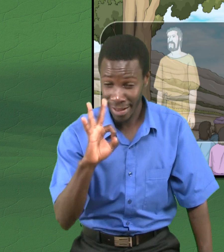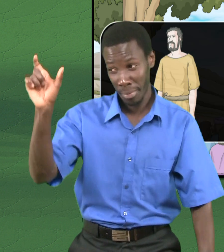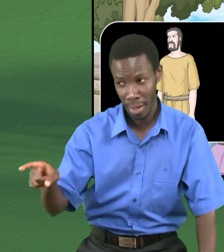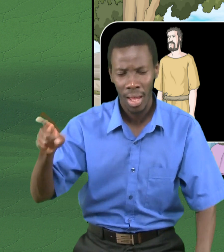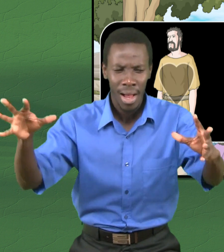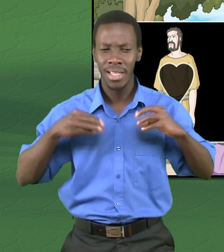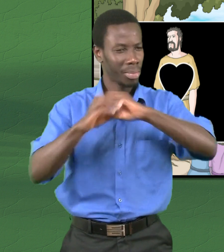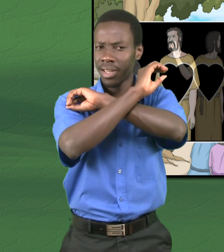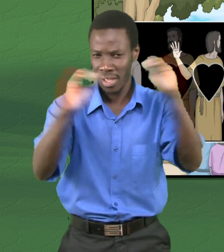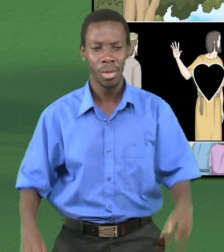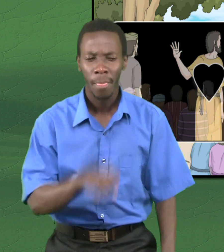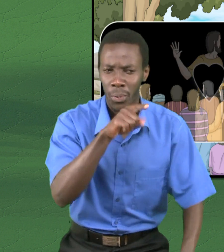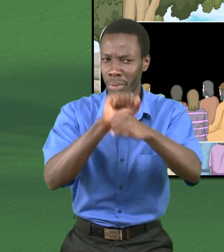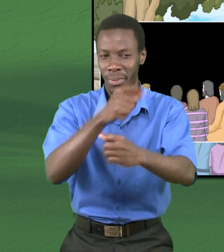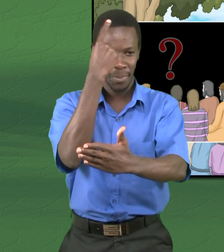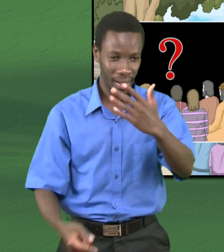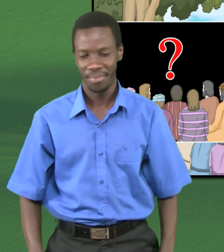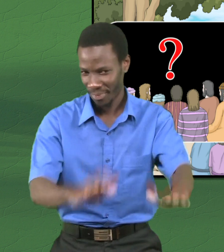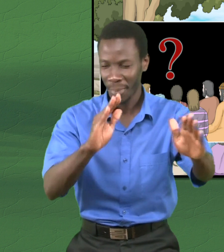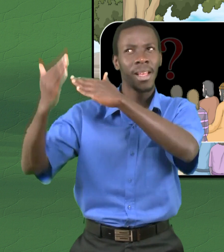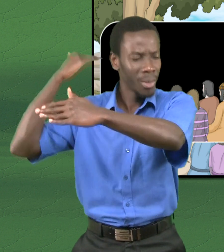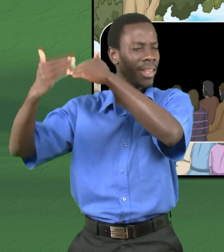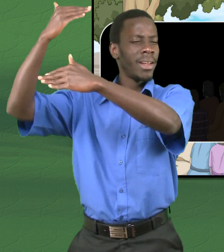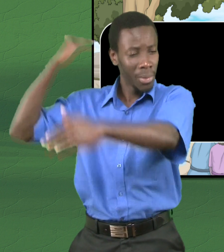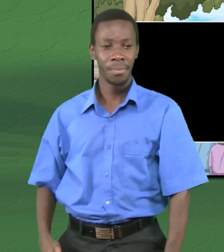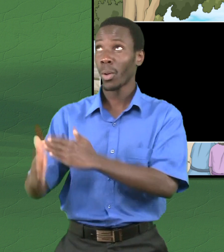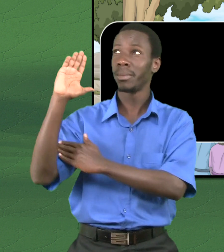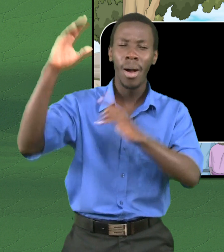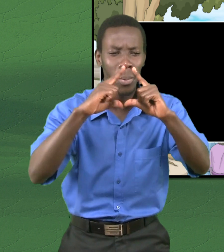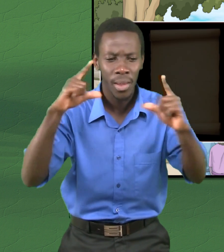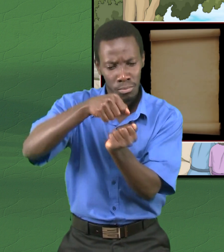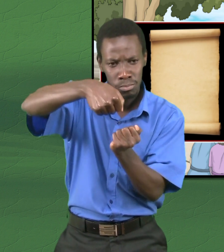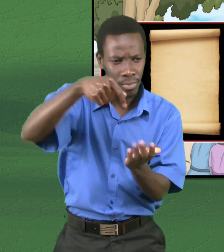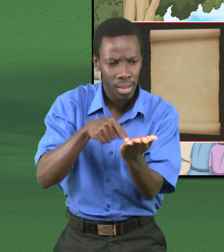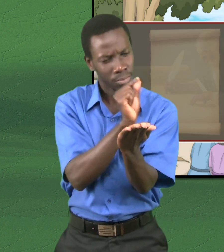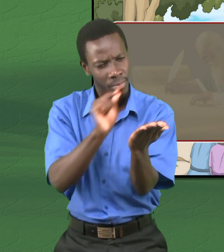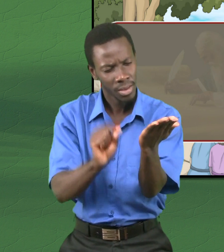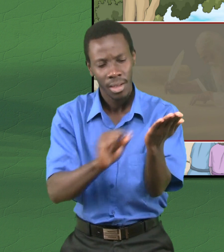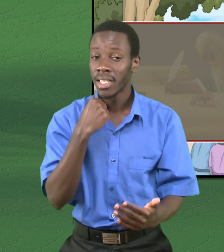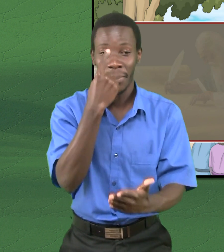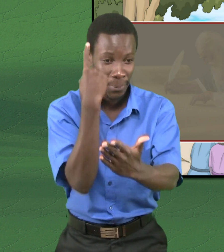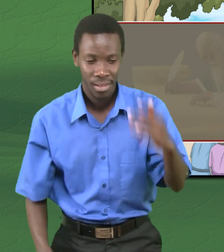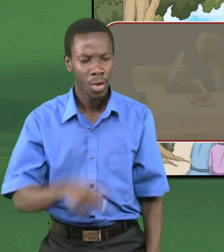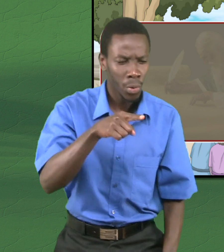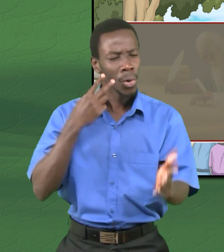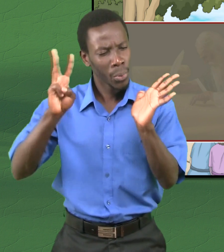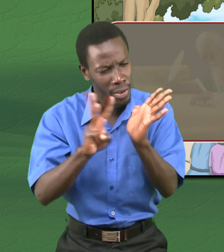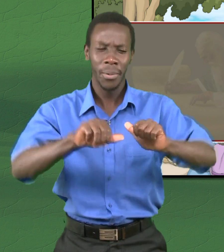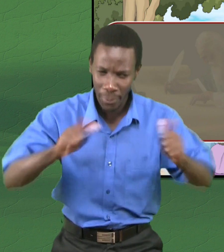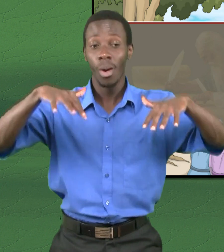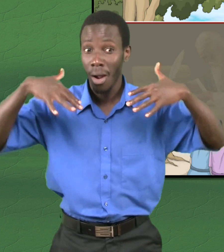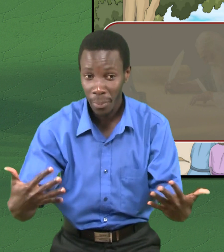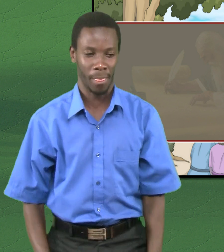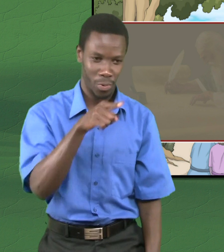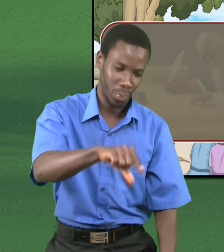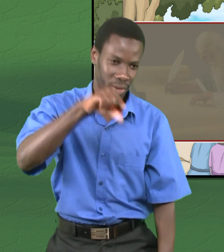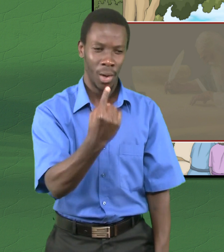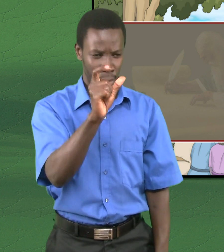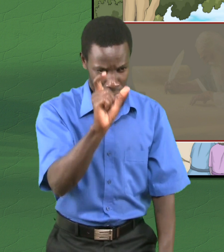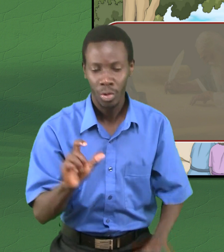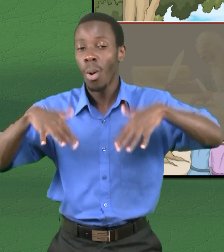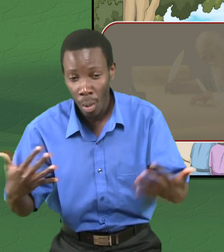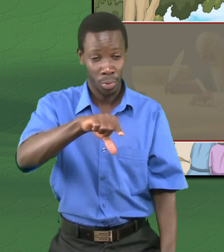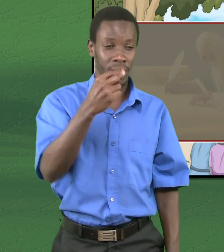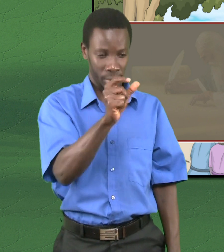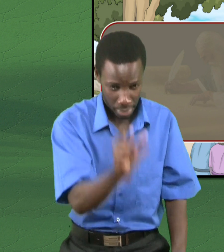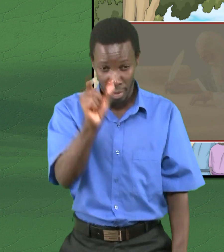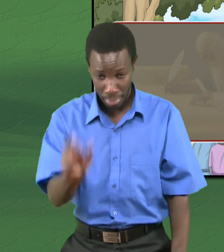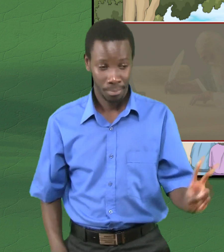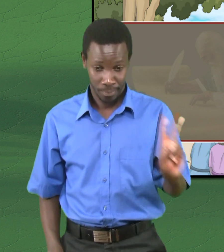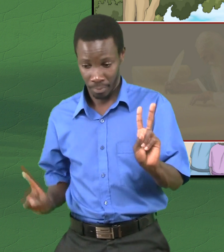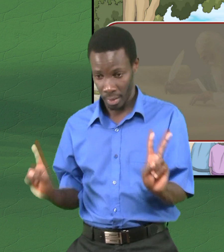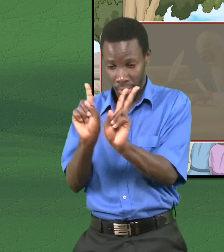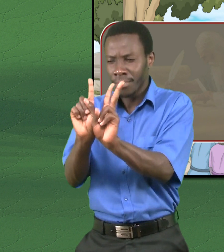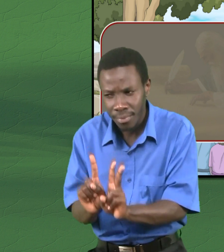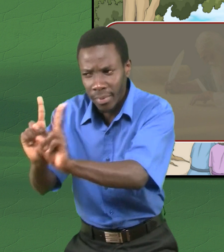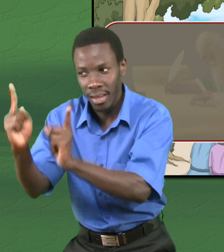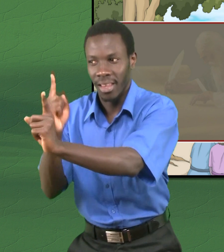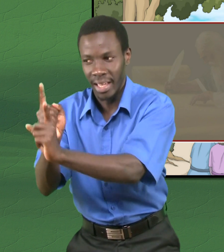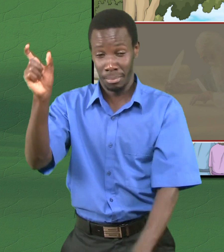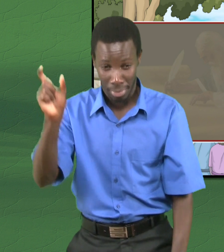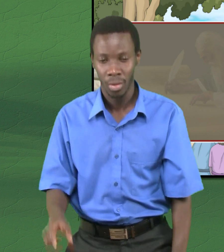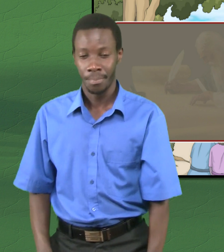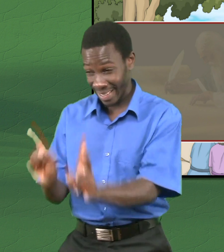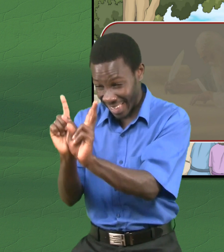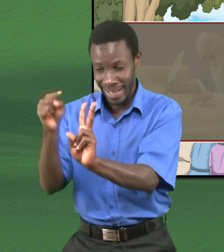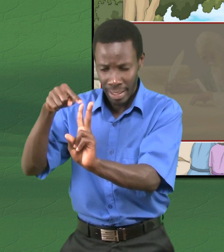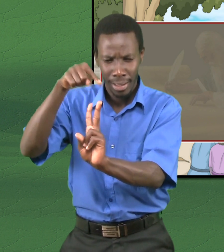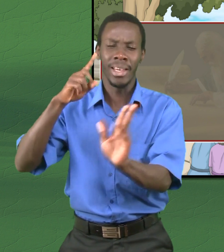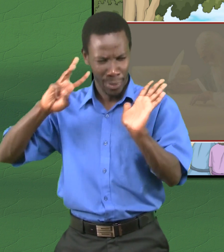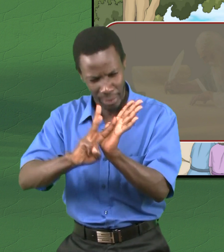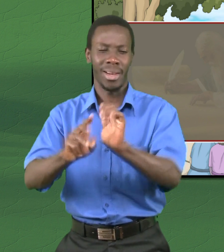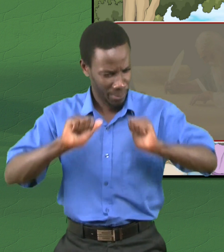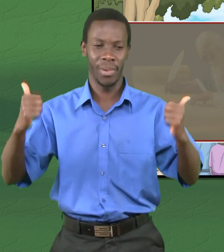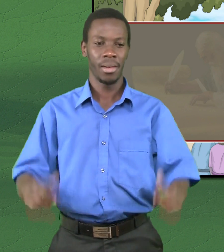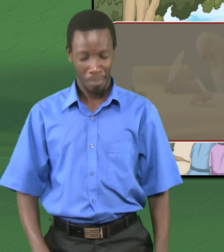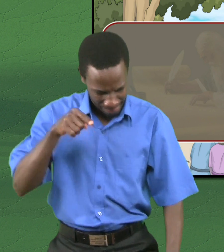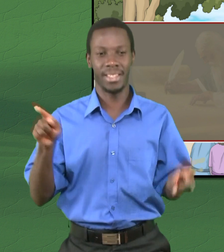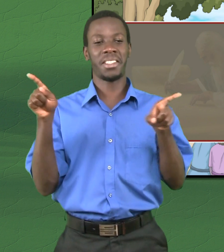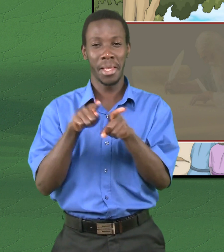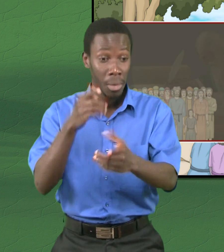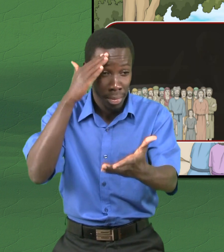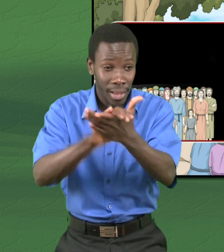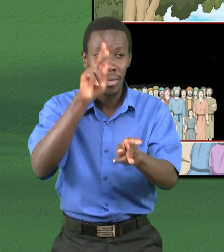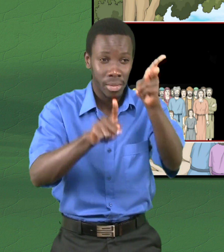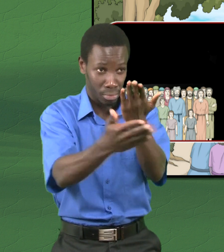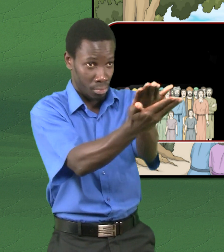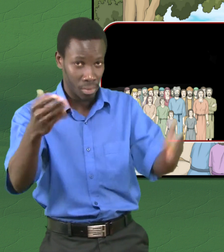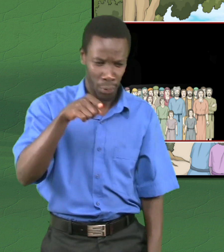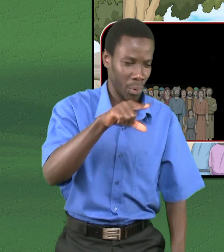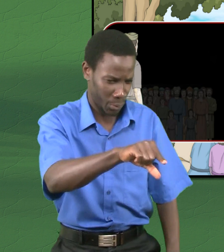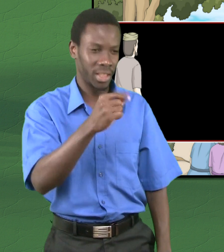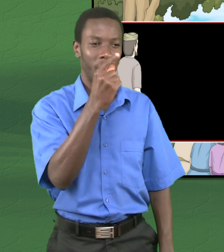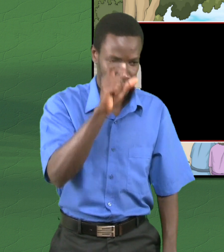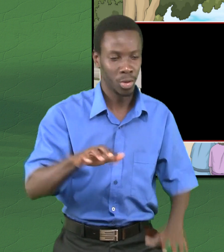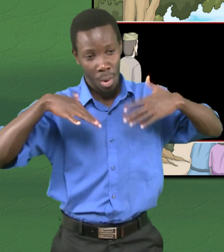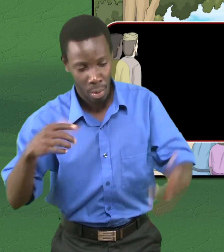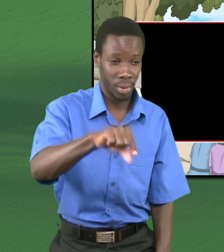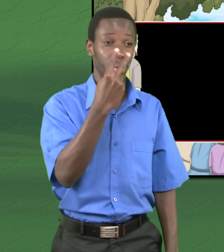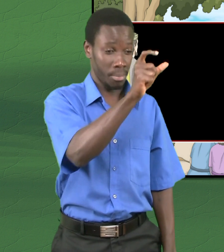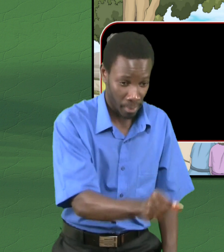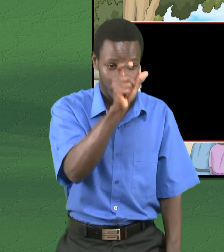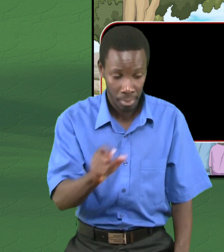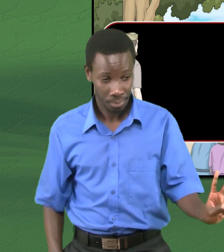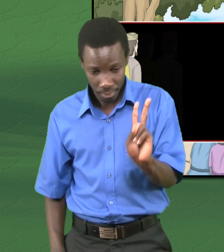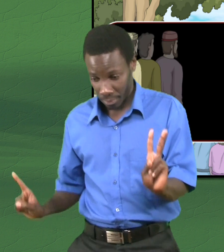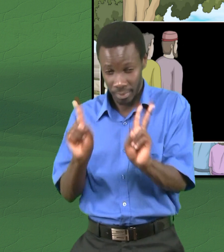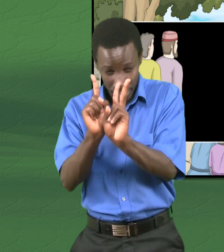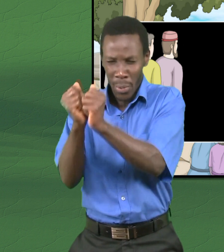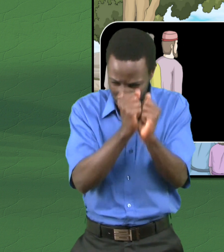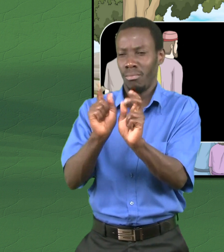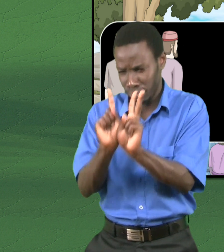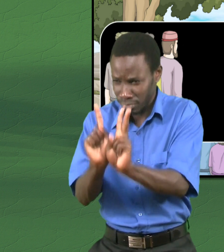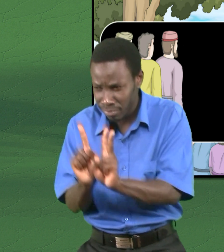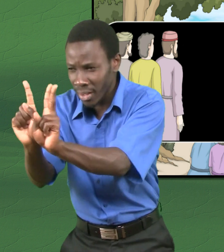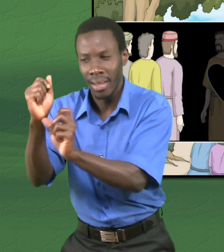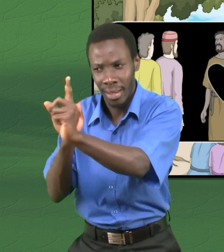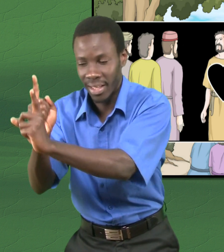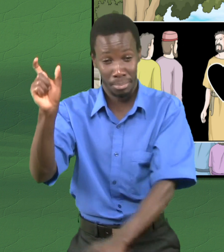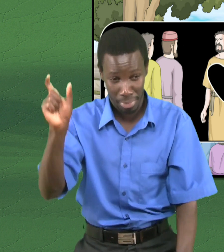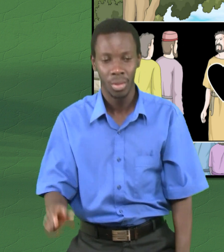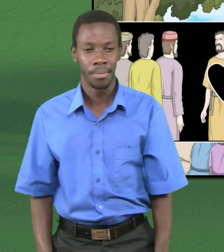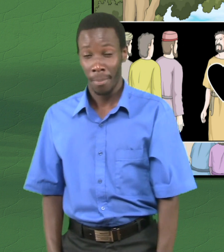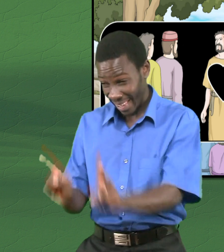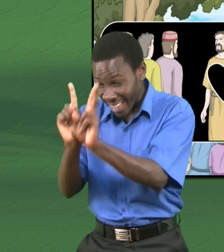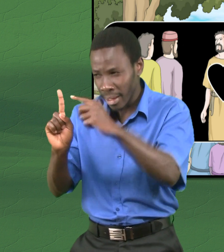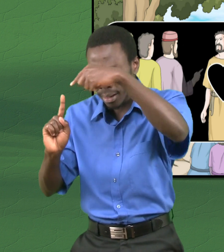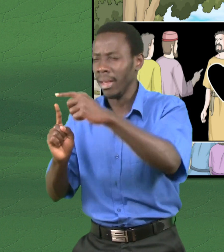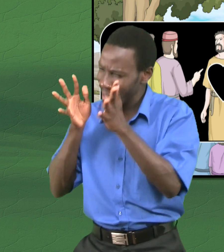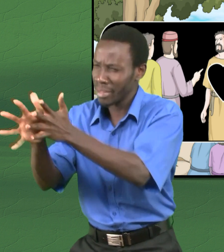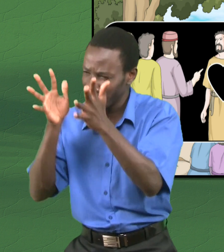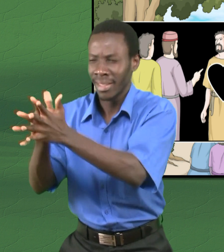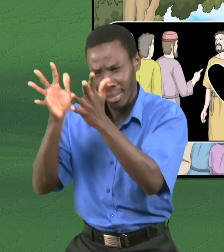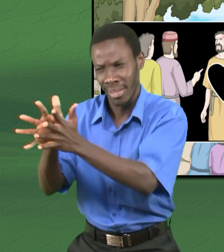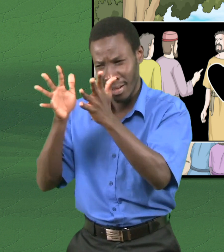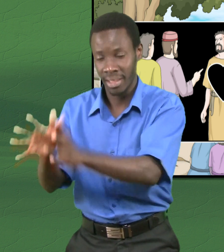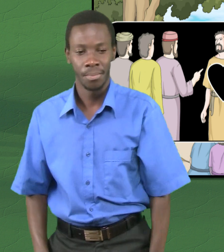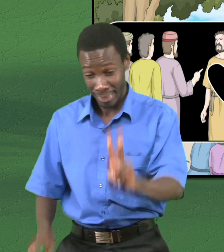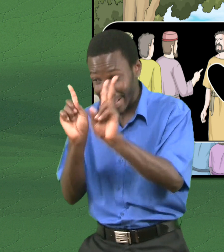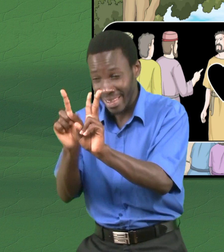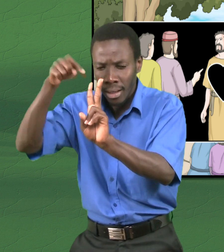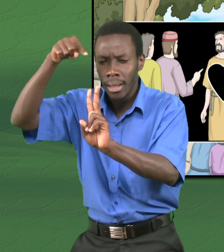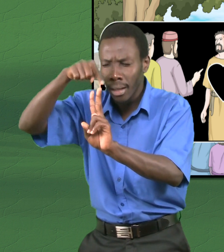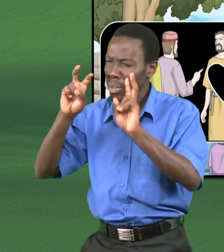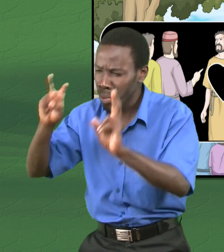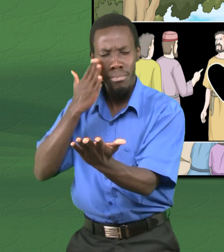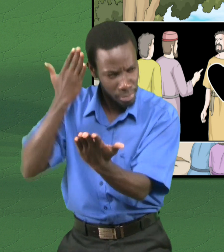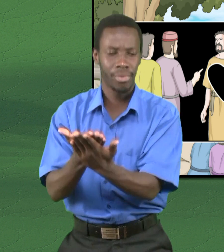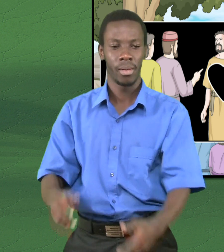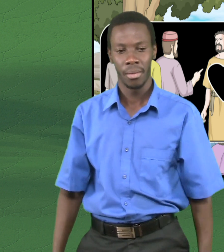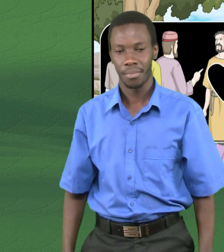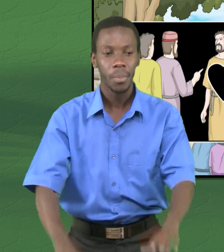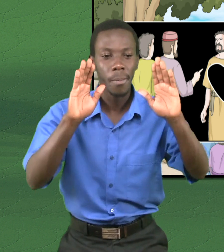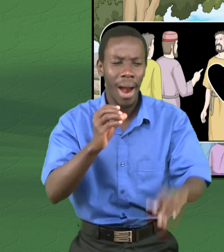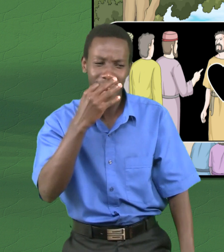But if he will not listen, take one or two others along, so that ‘every matter may be established by the testimony of two or three witnesses.’